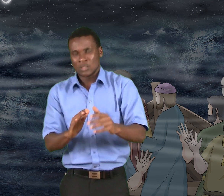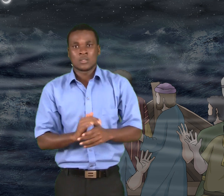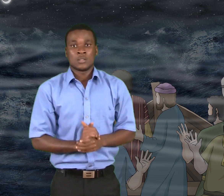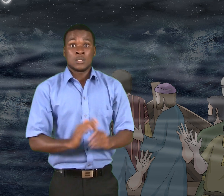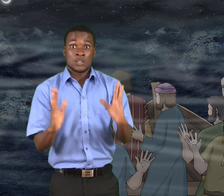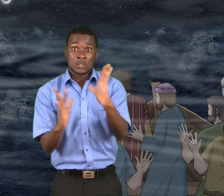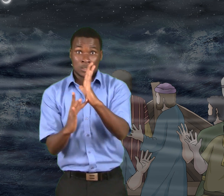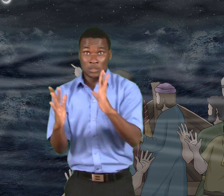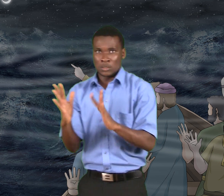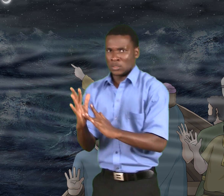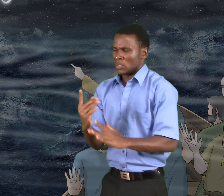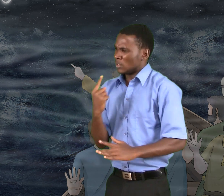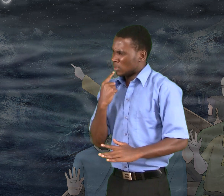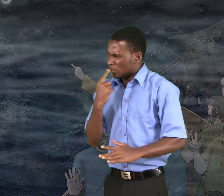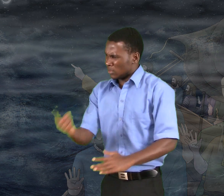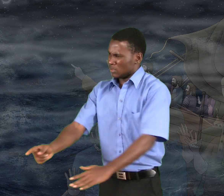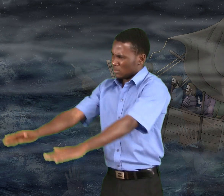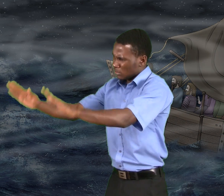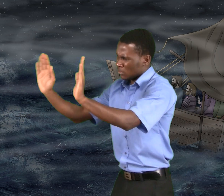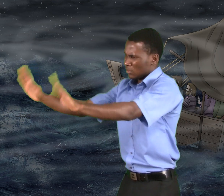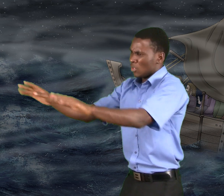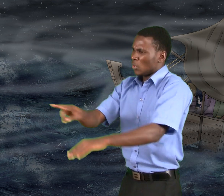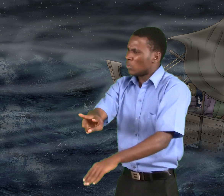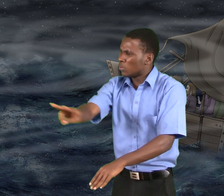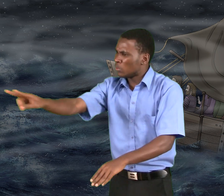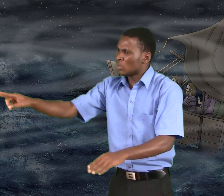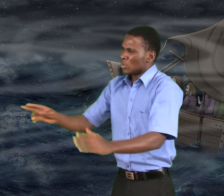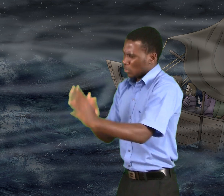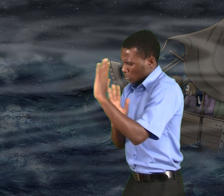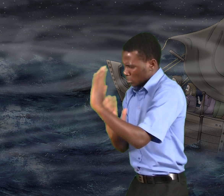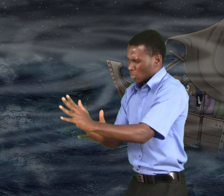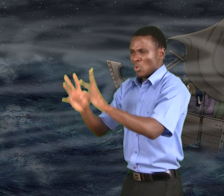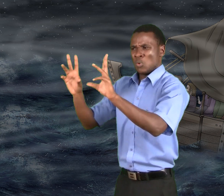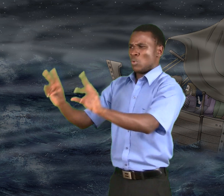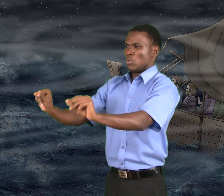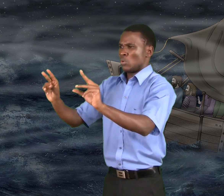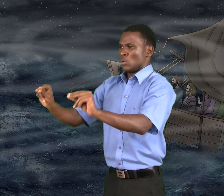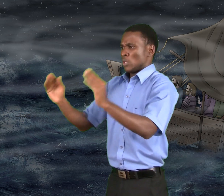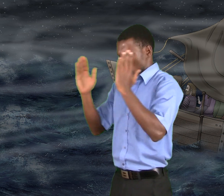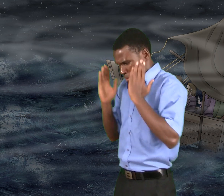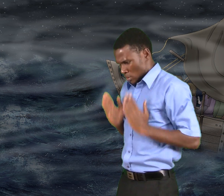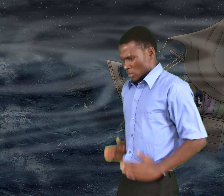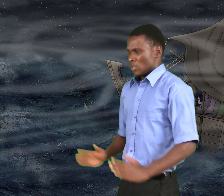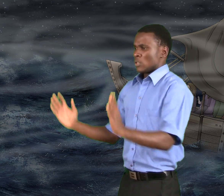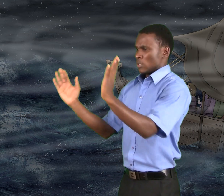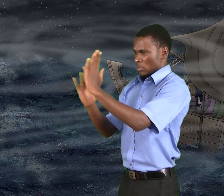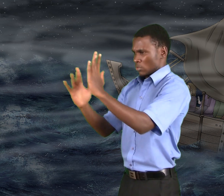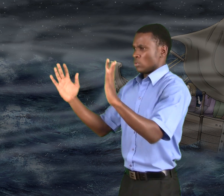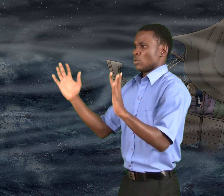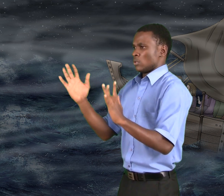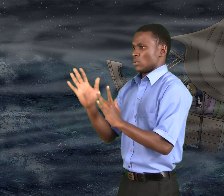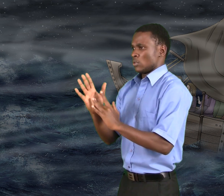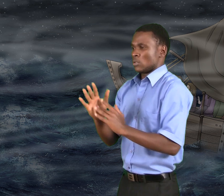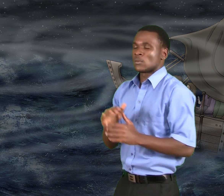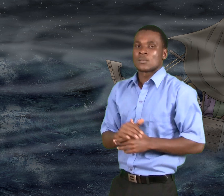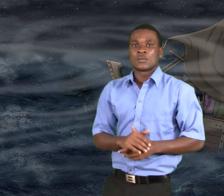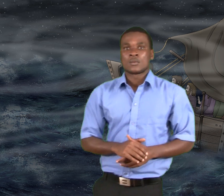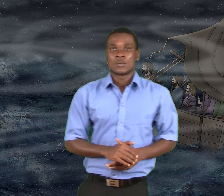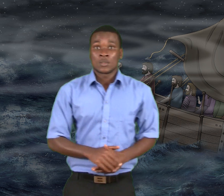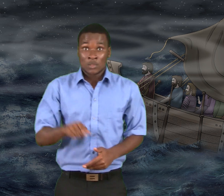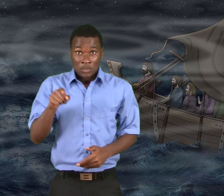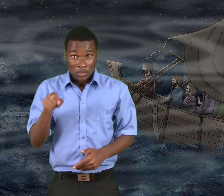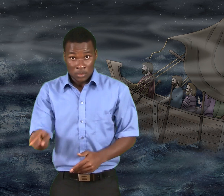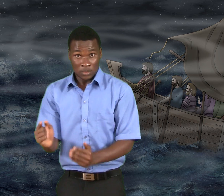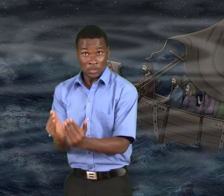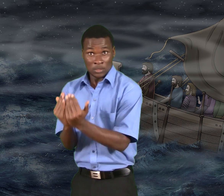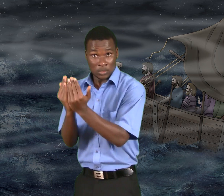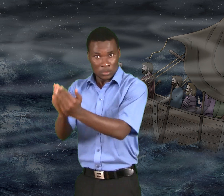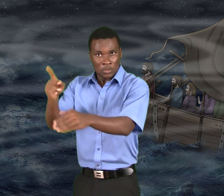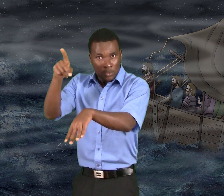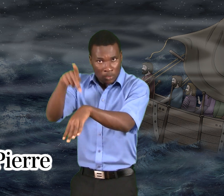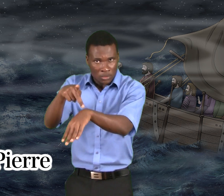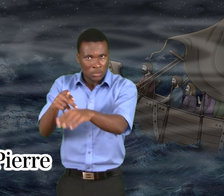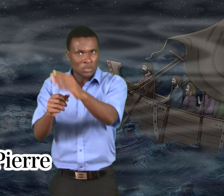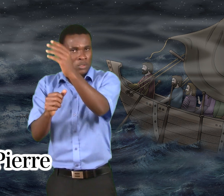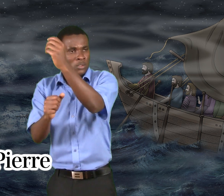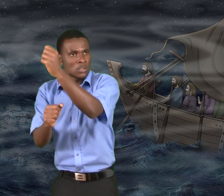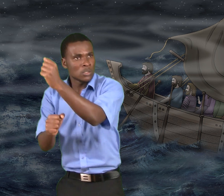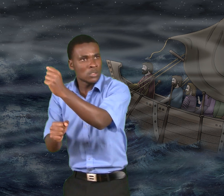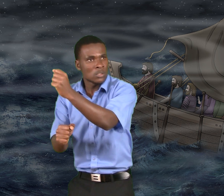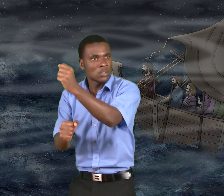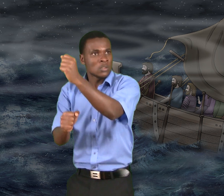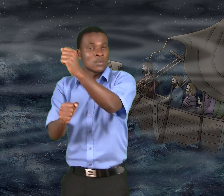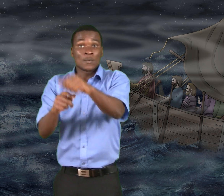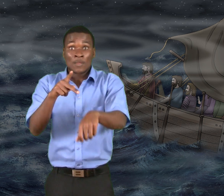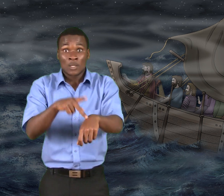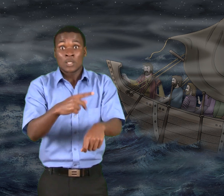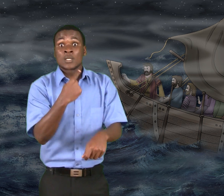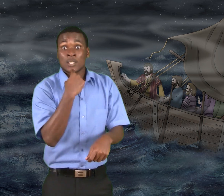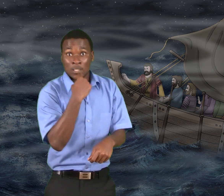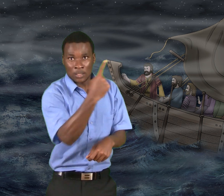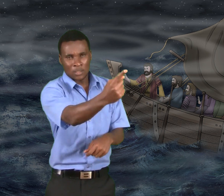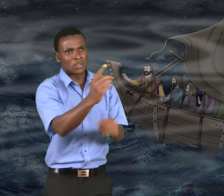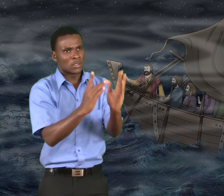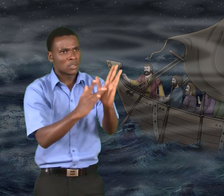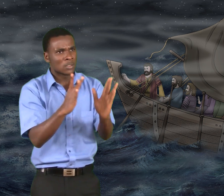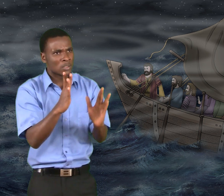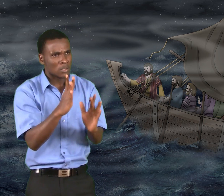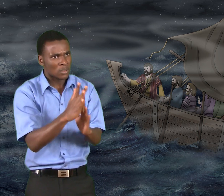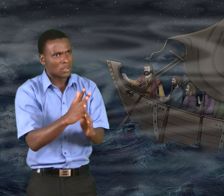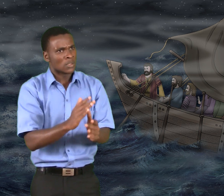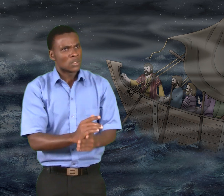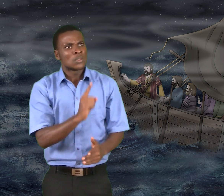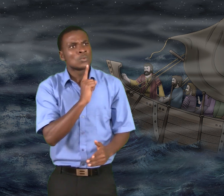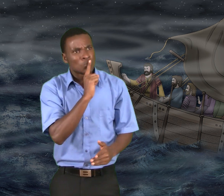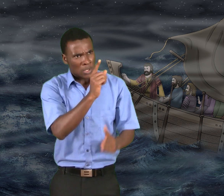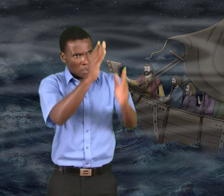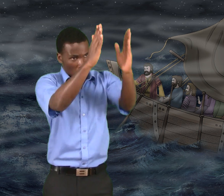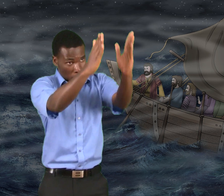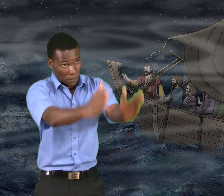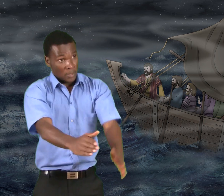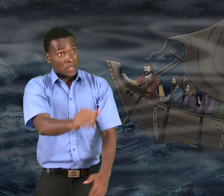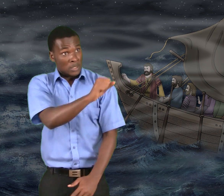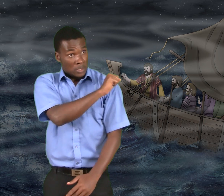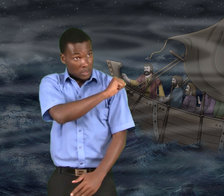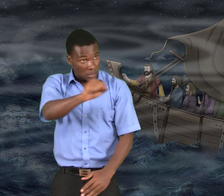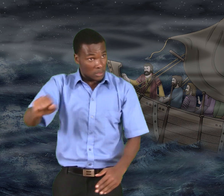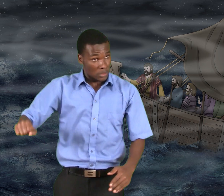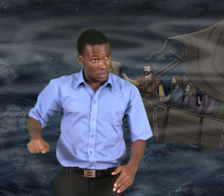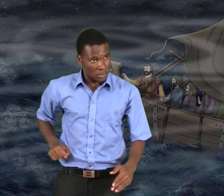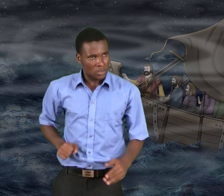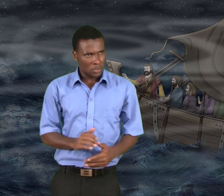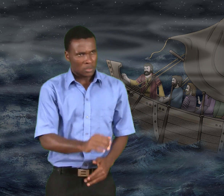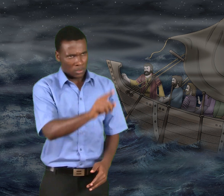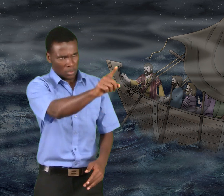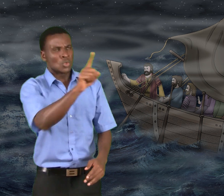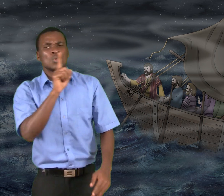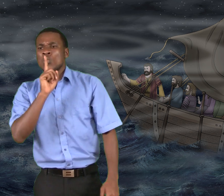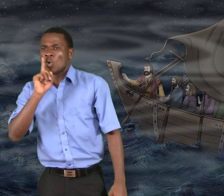But Jesus spoke up at once: “Take courage! It is I. Do not be afraid.”